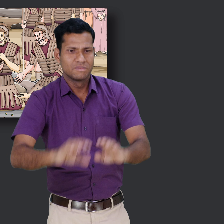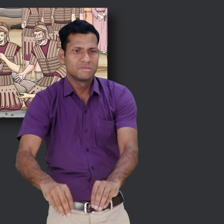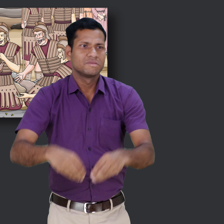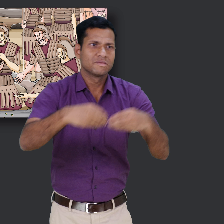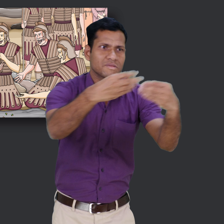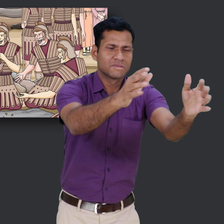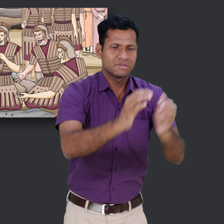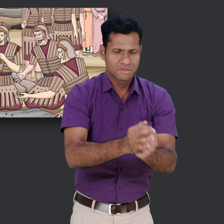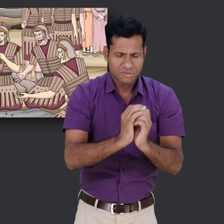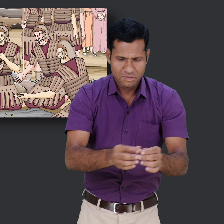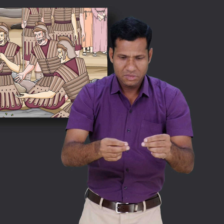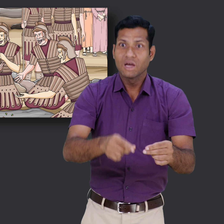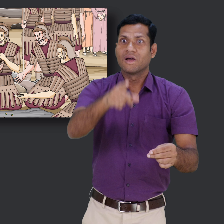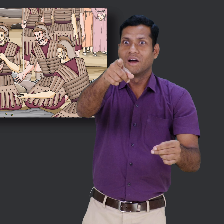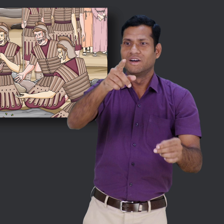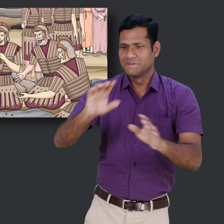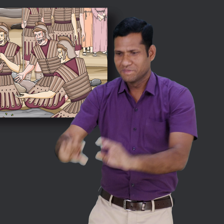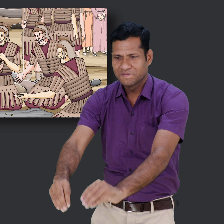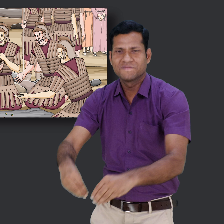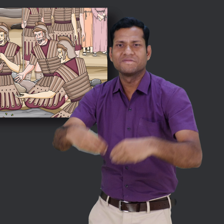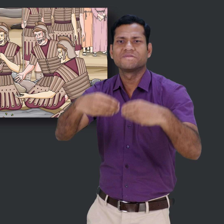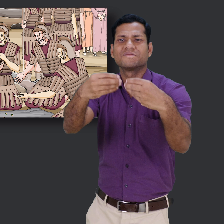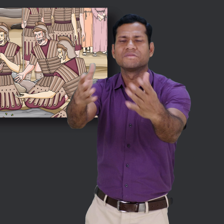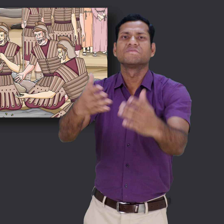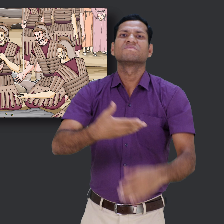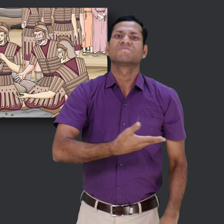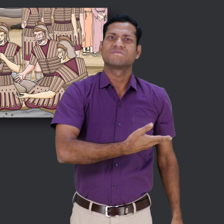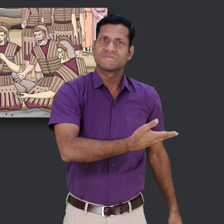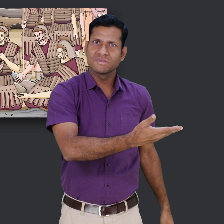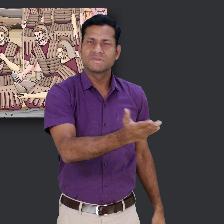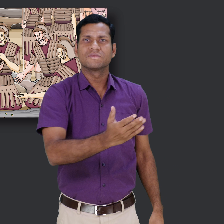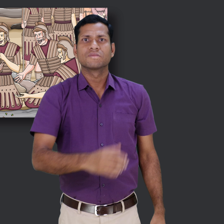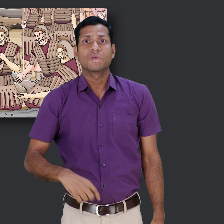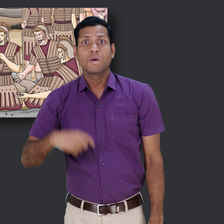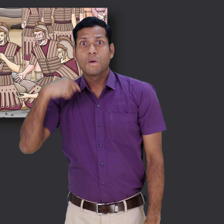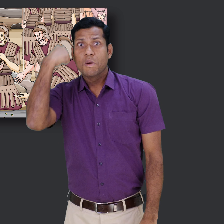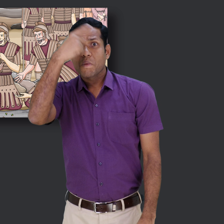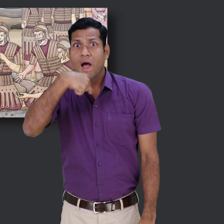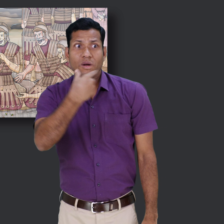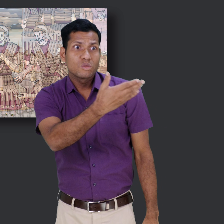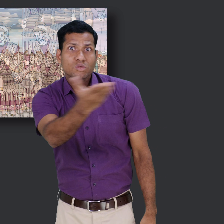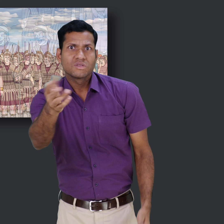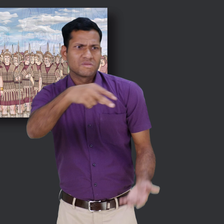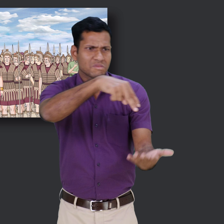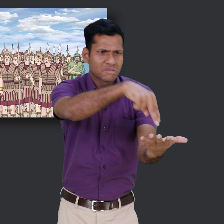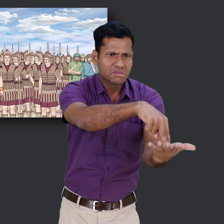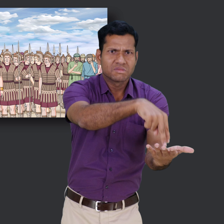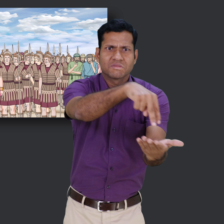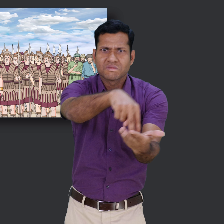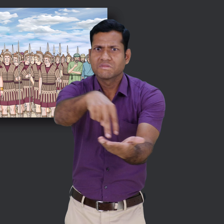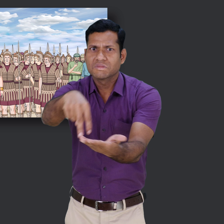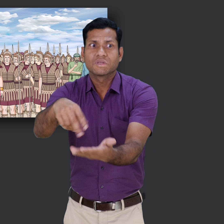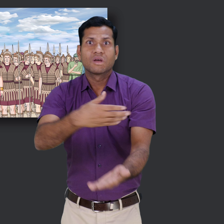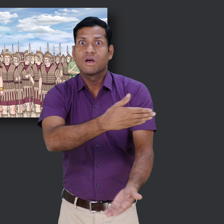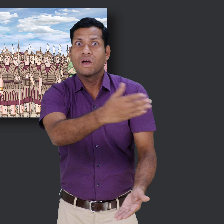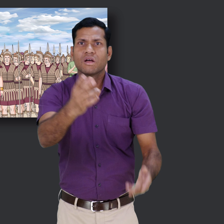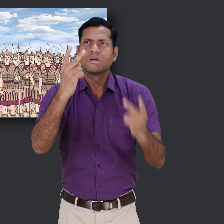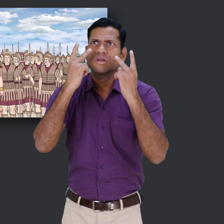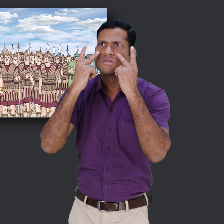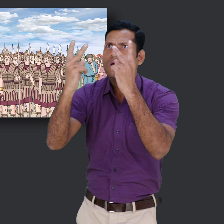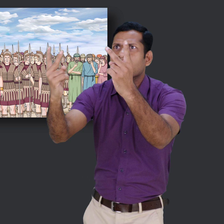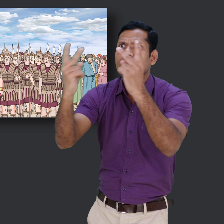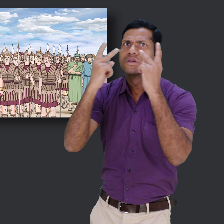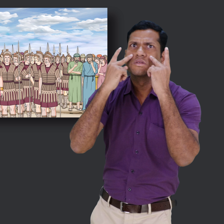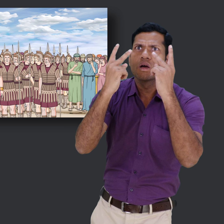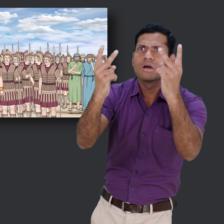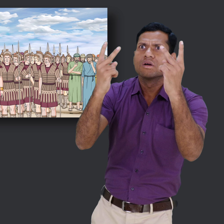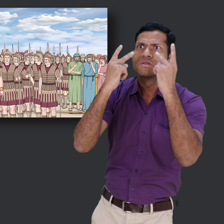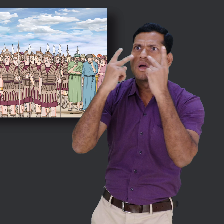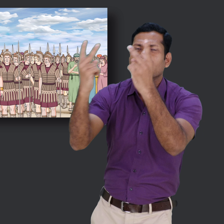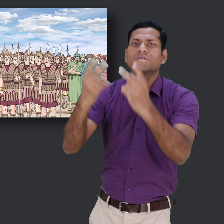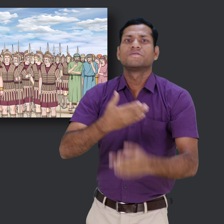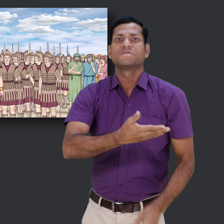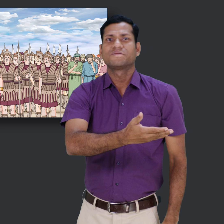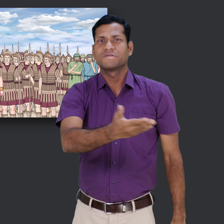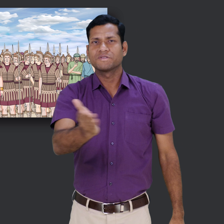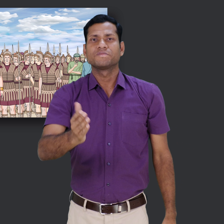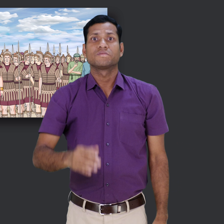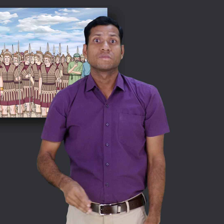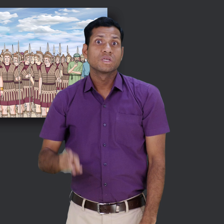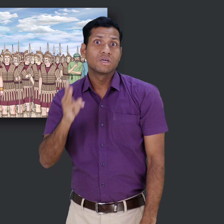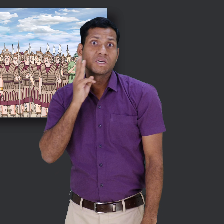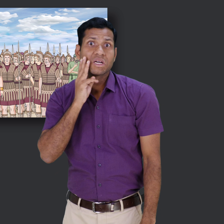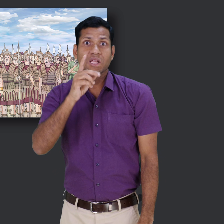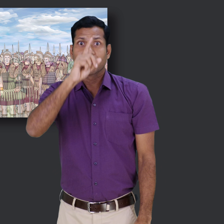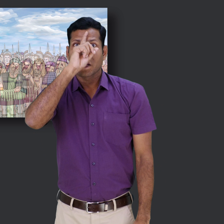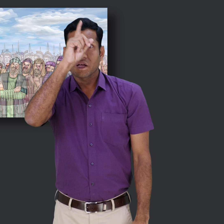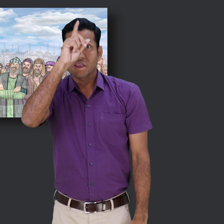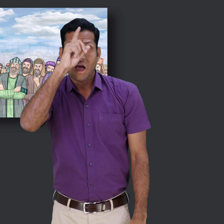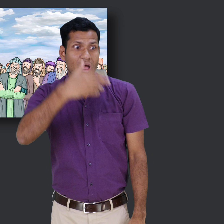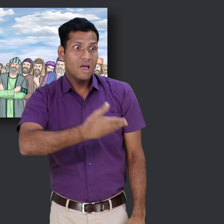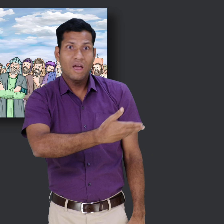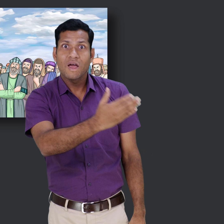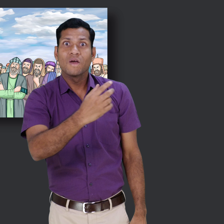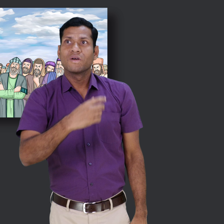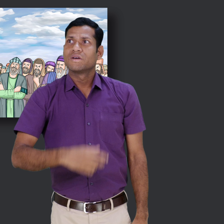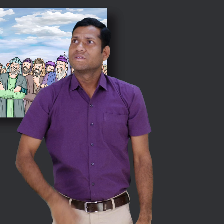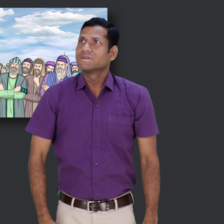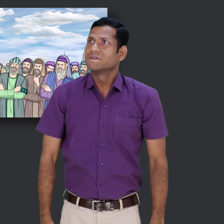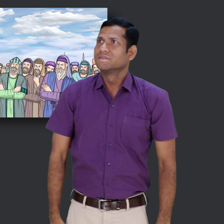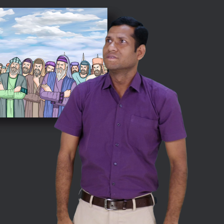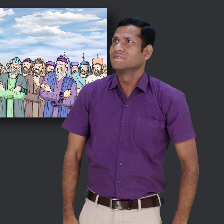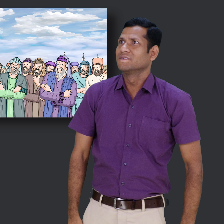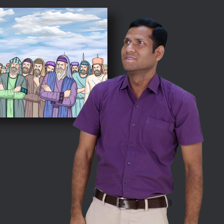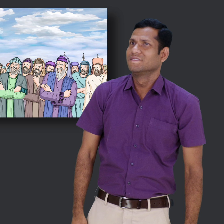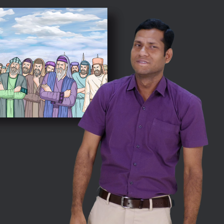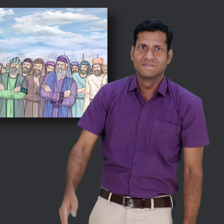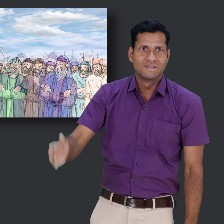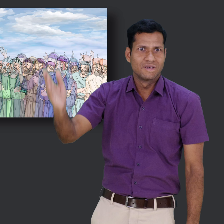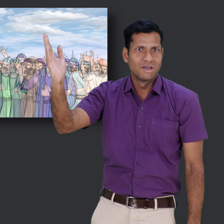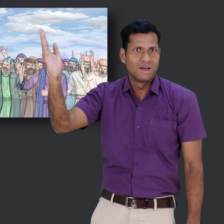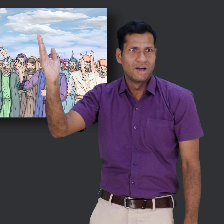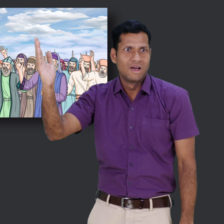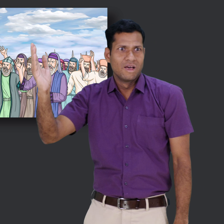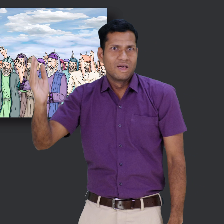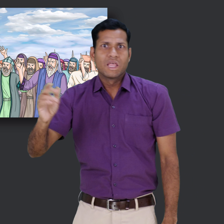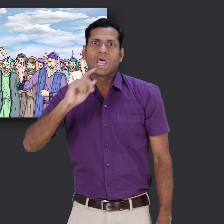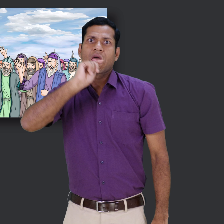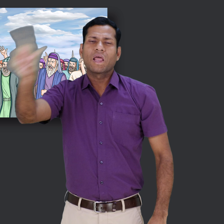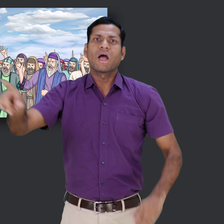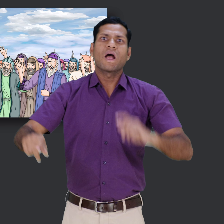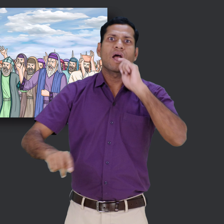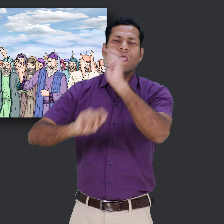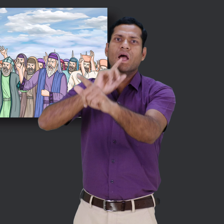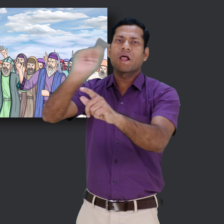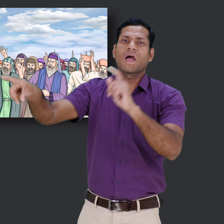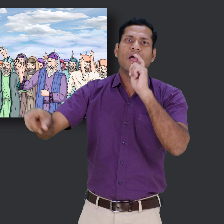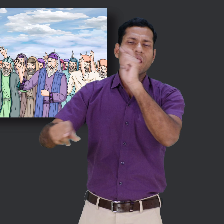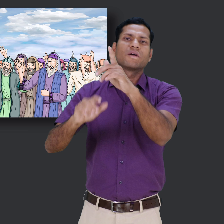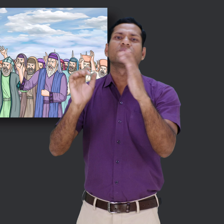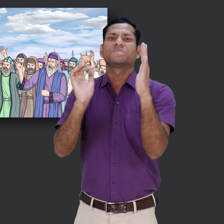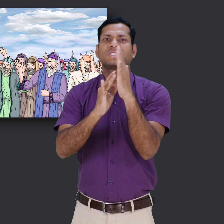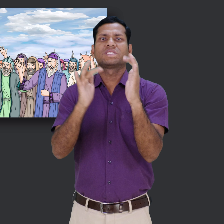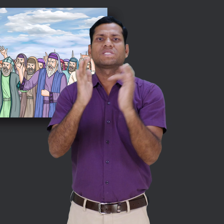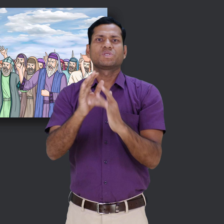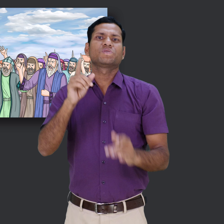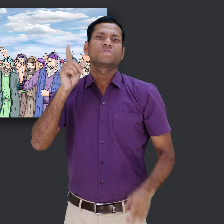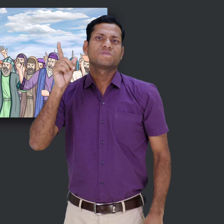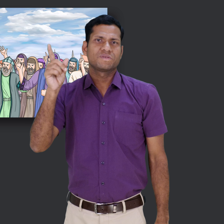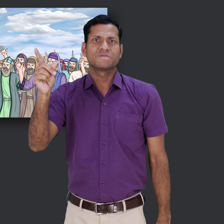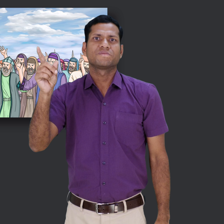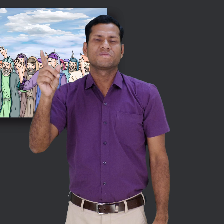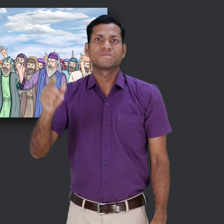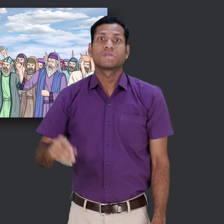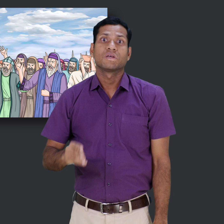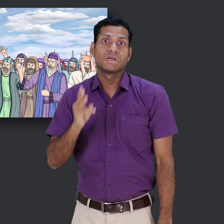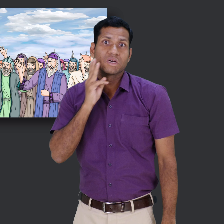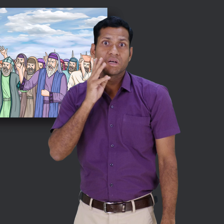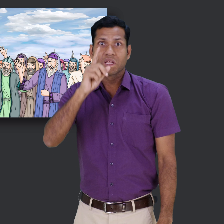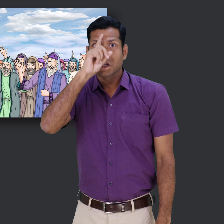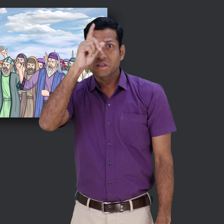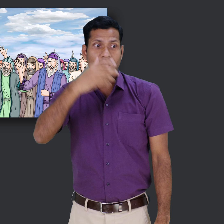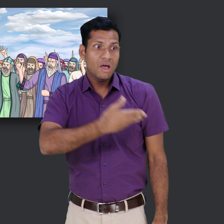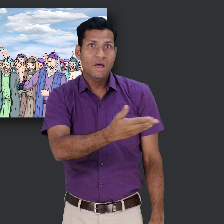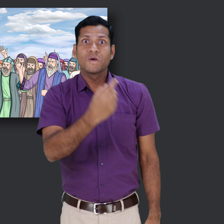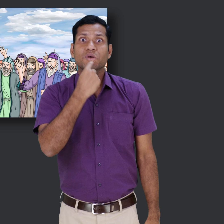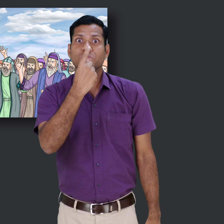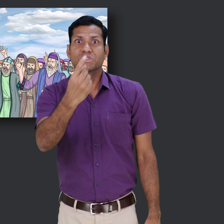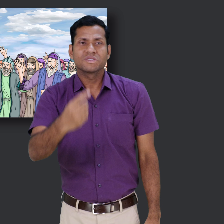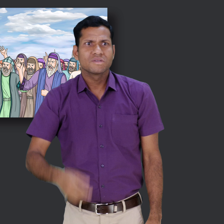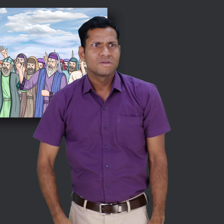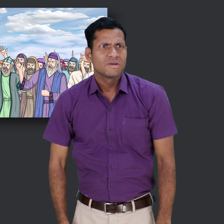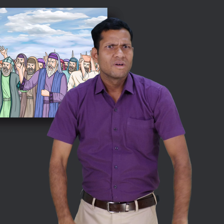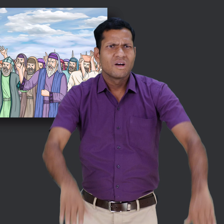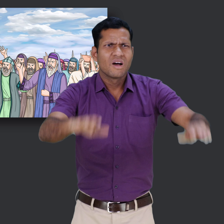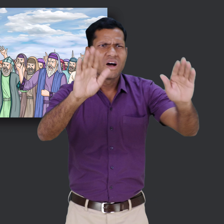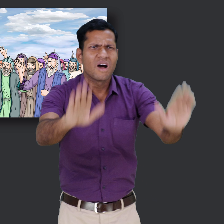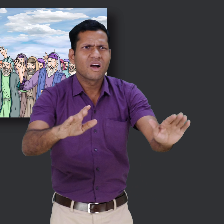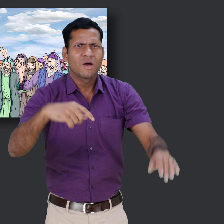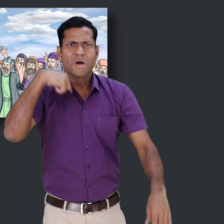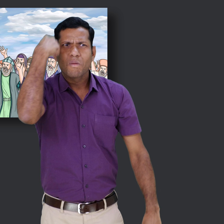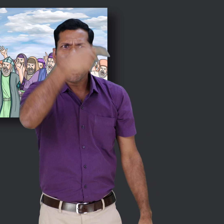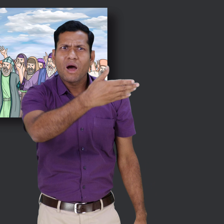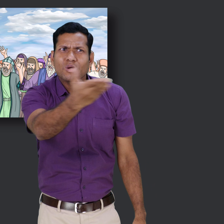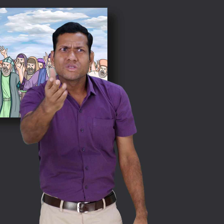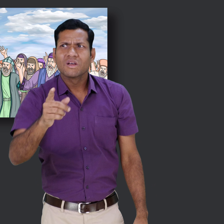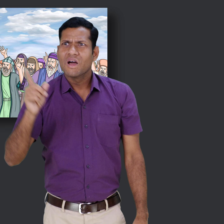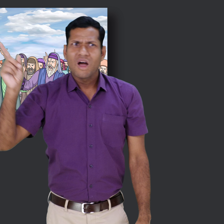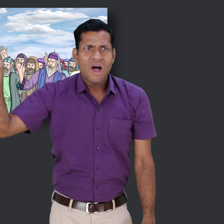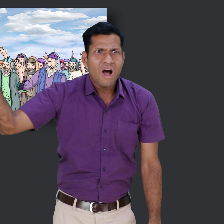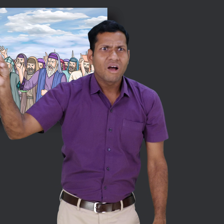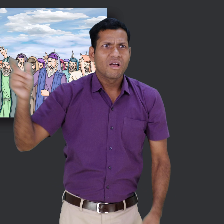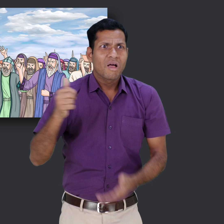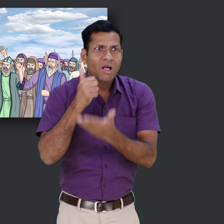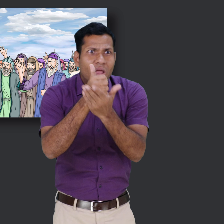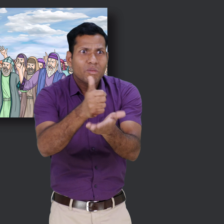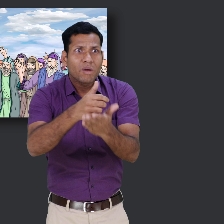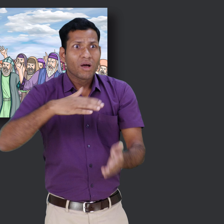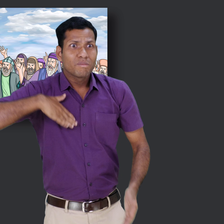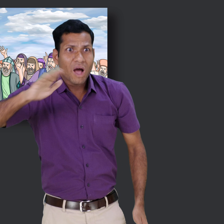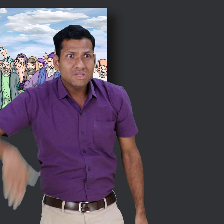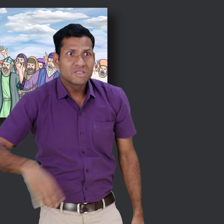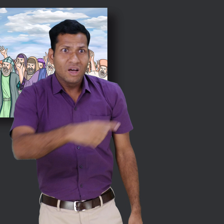The people stood watching, and the rulers sneered at Him, saying, “He saved others;